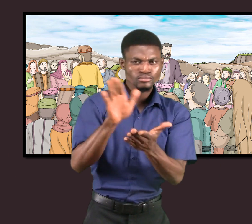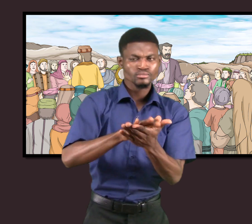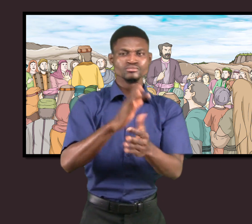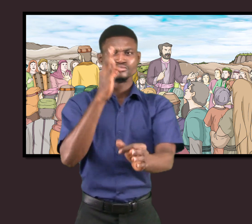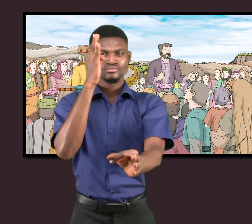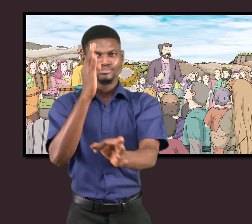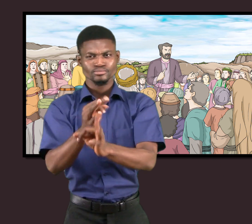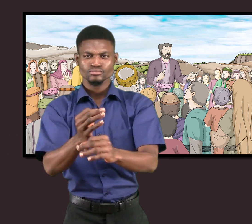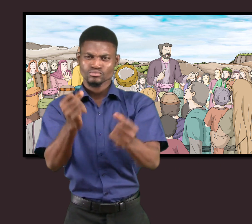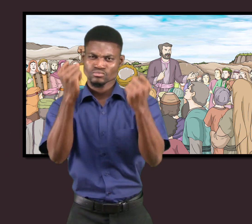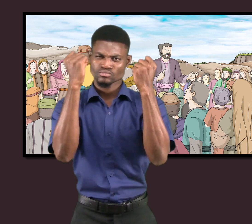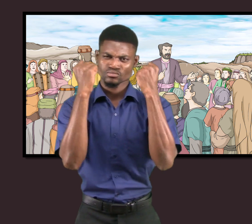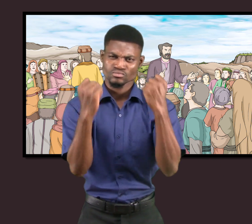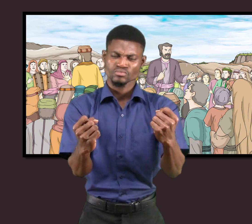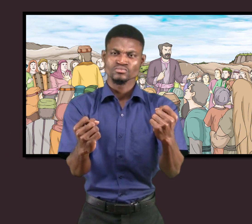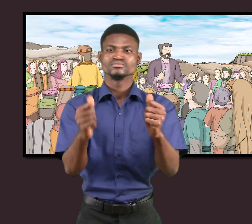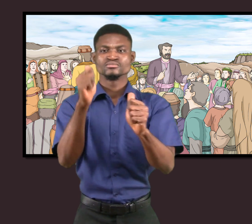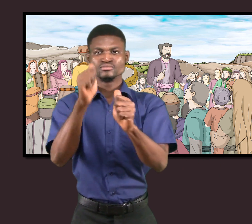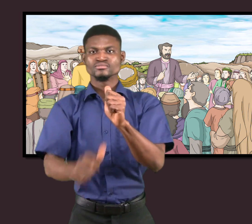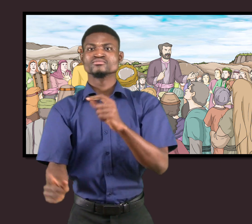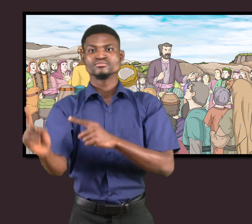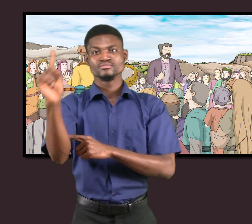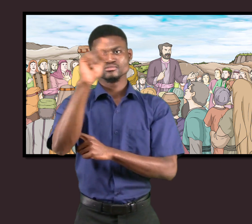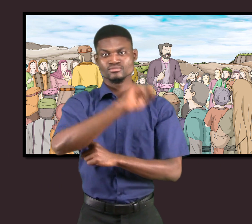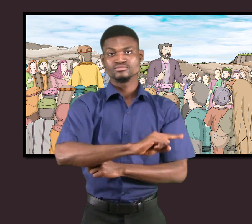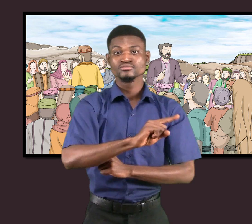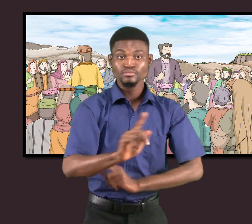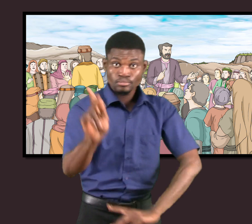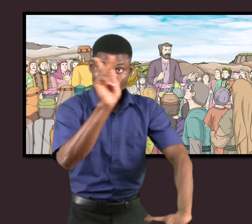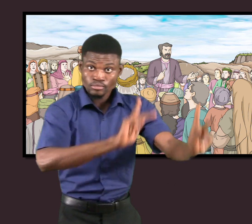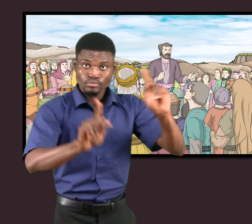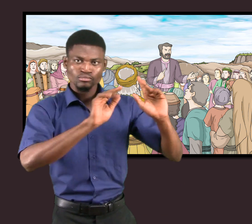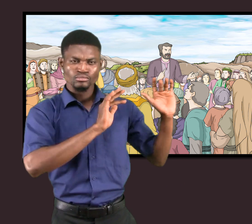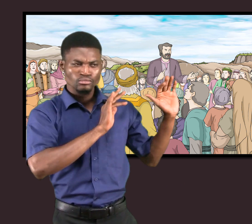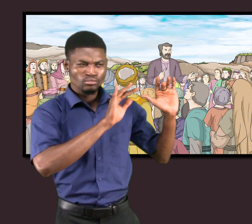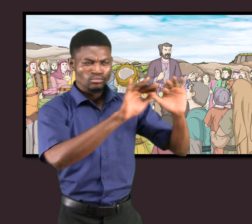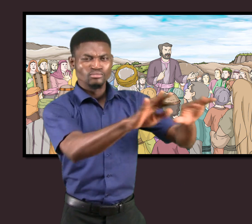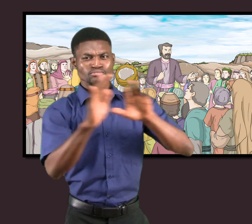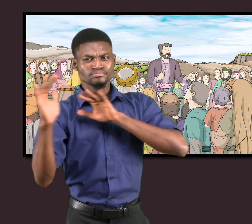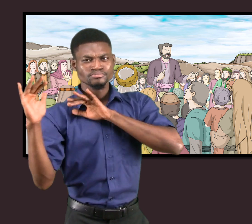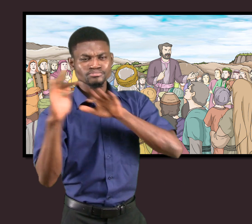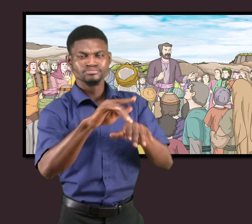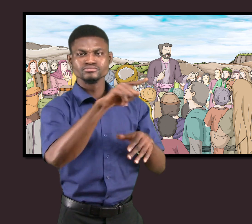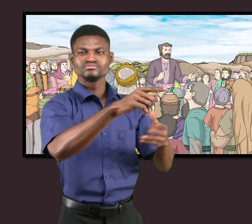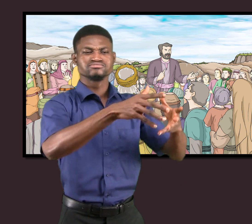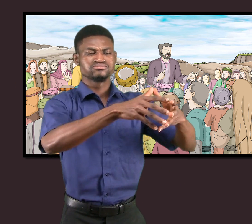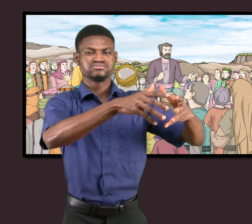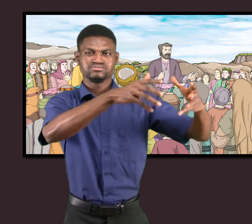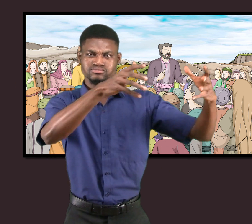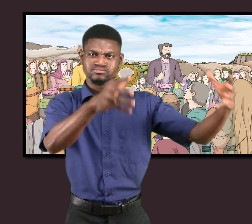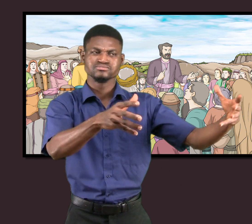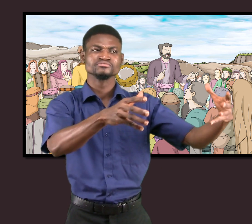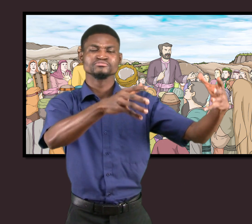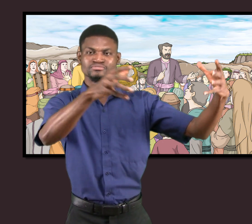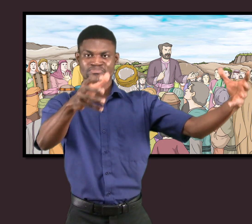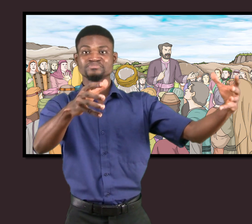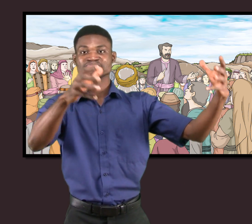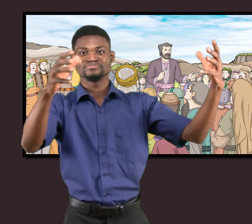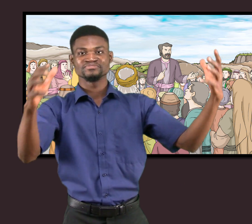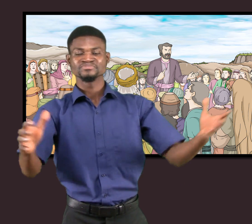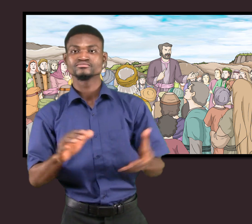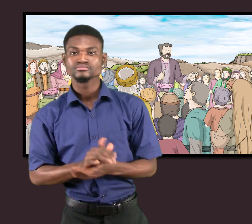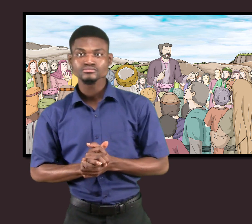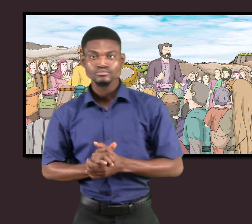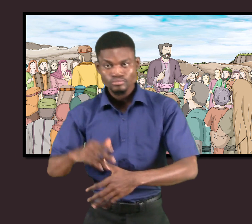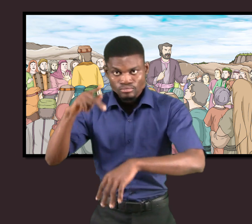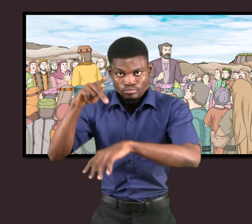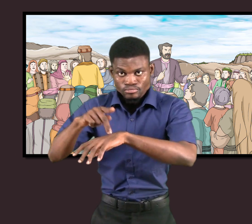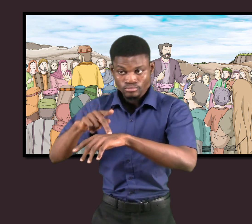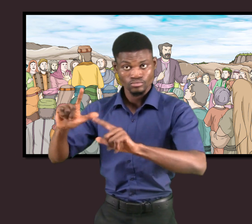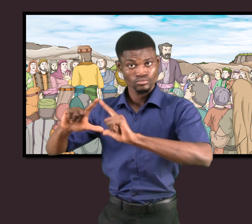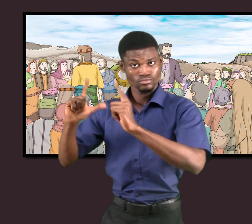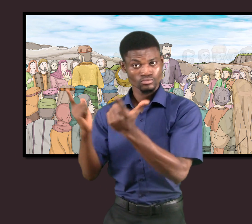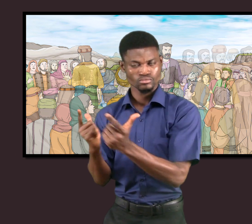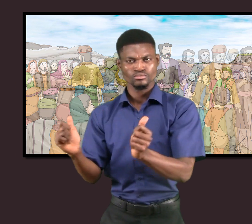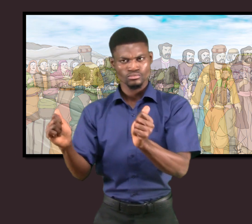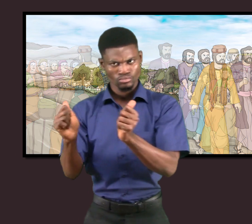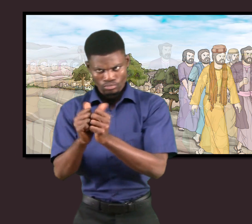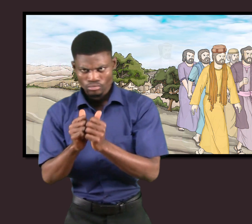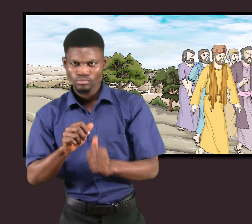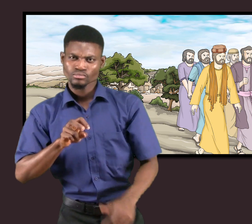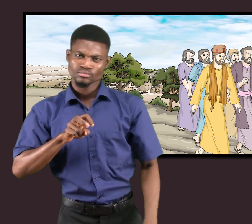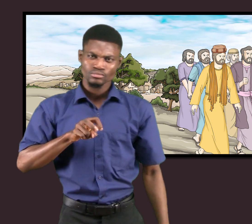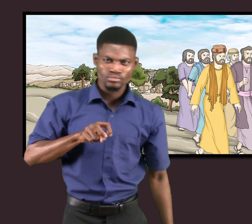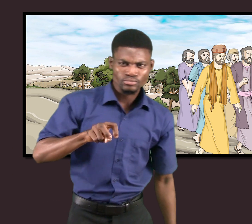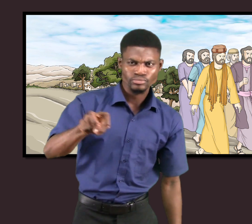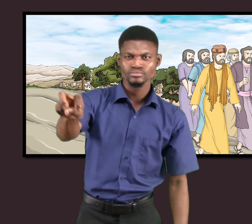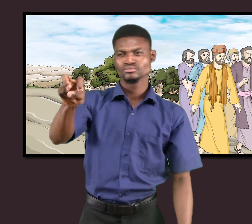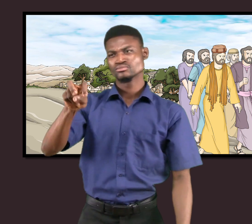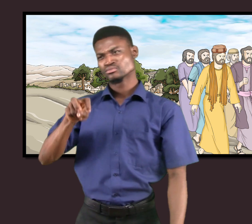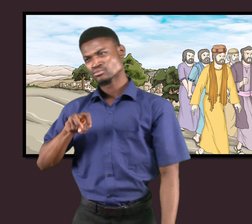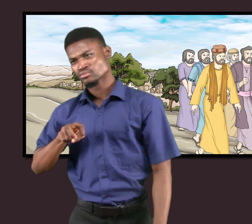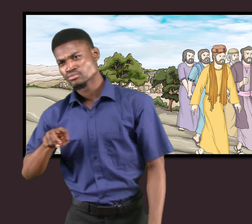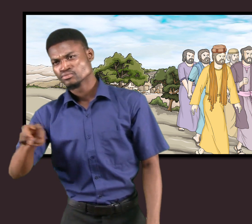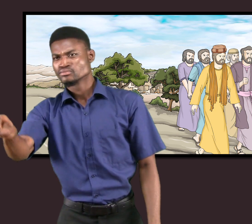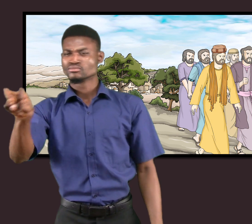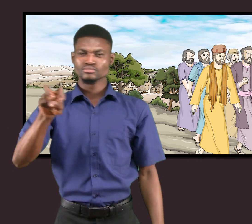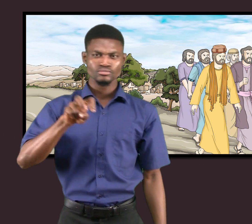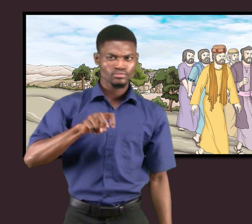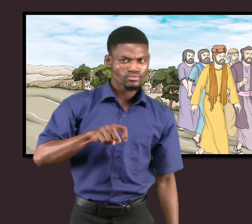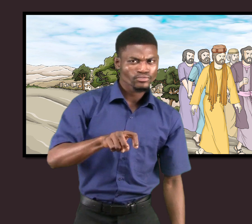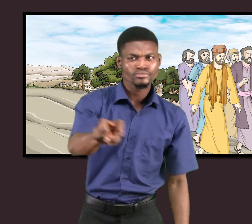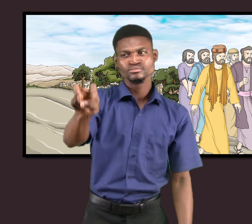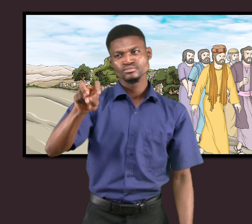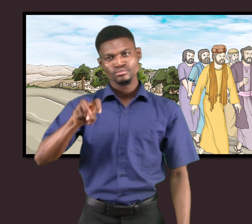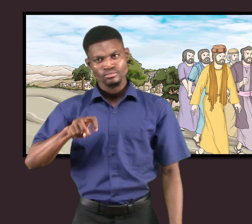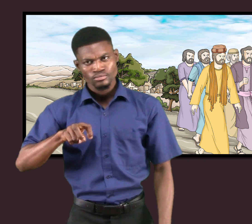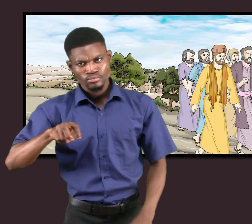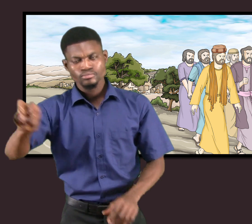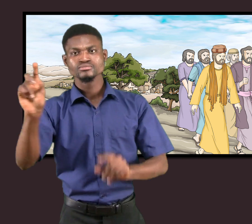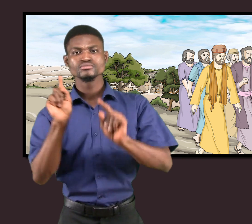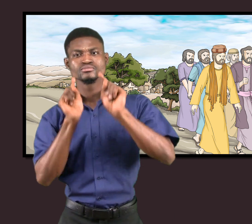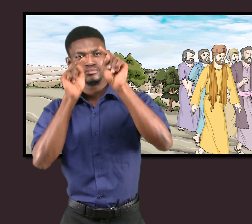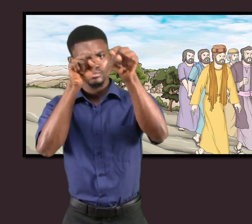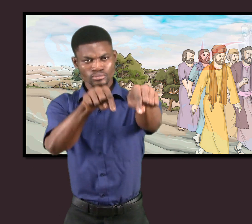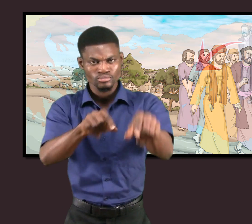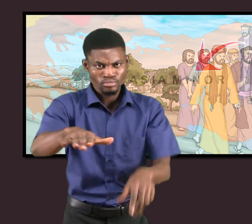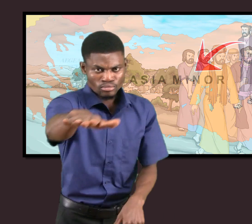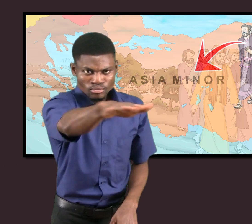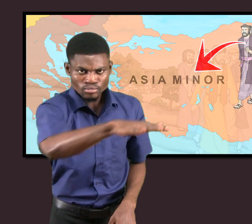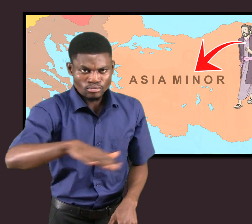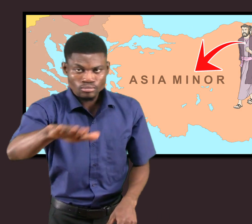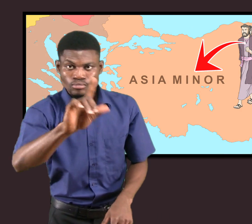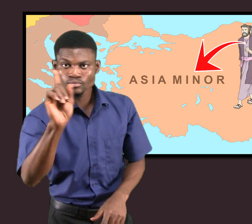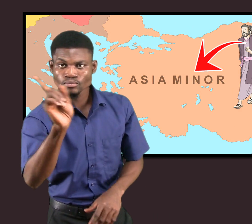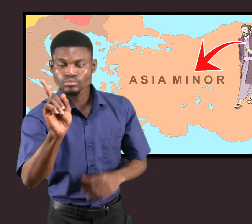So the churches were strengthened in the faith and grew daily in numbers.